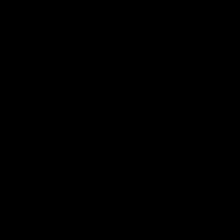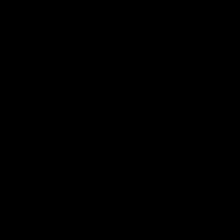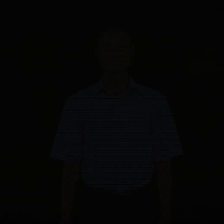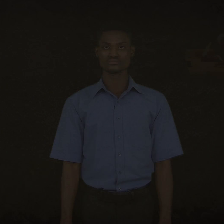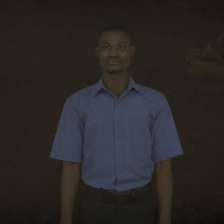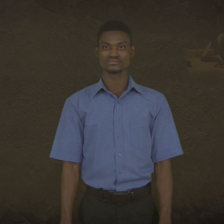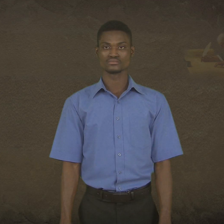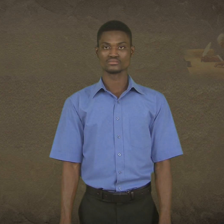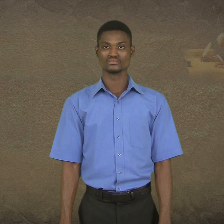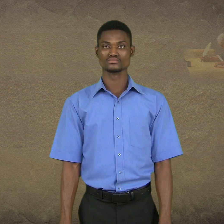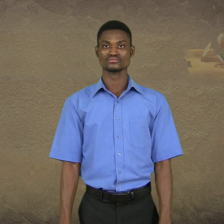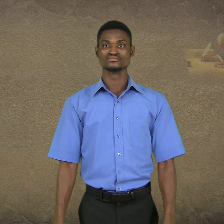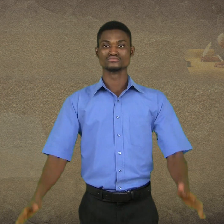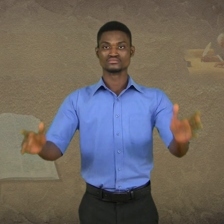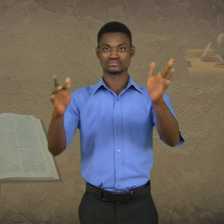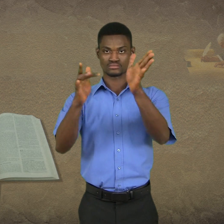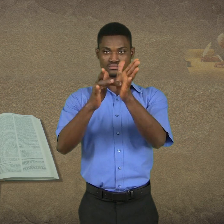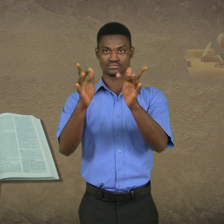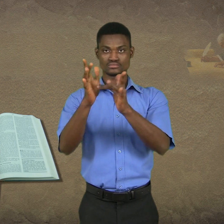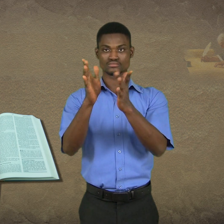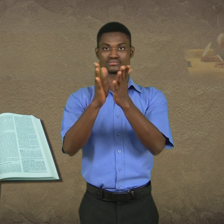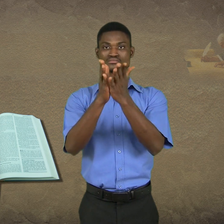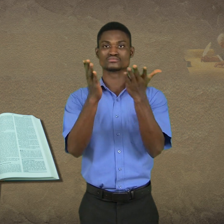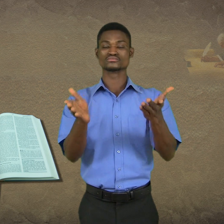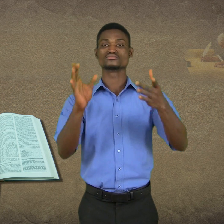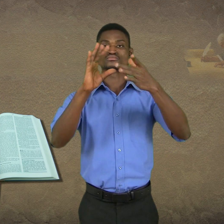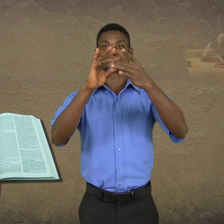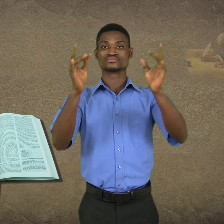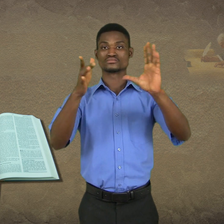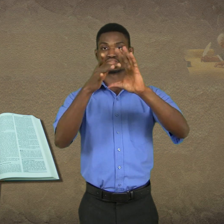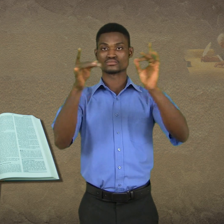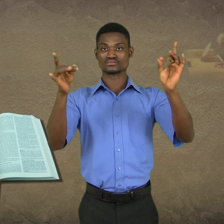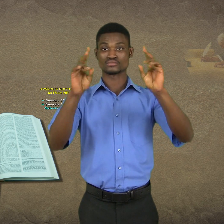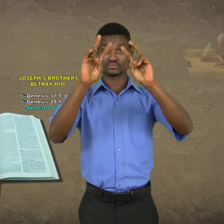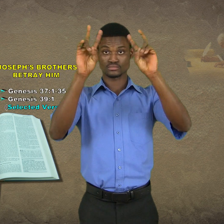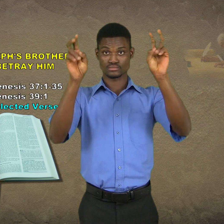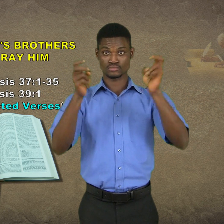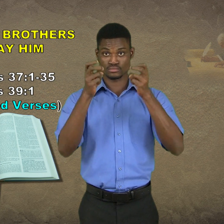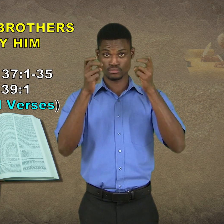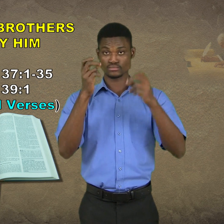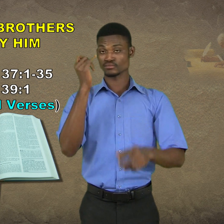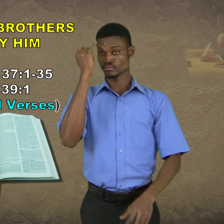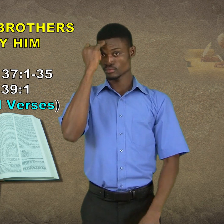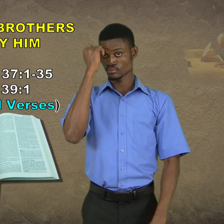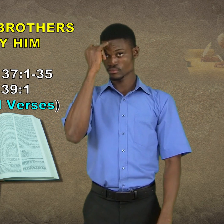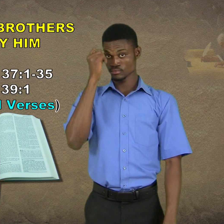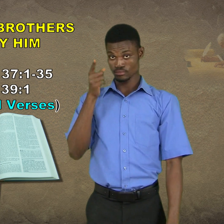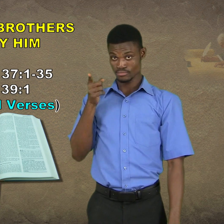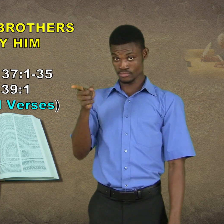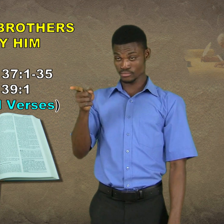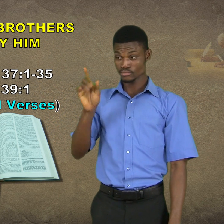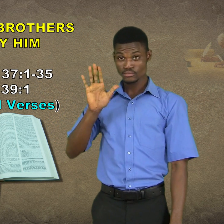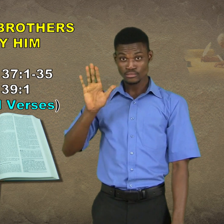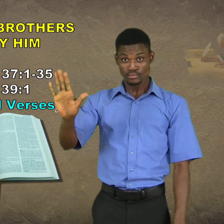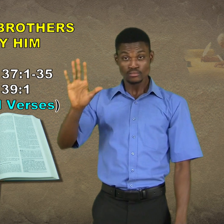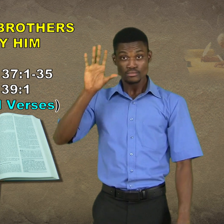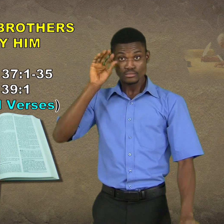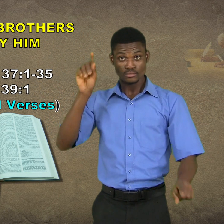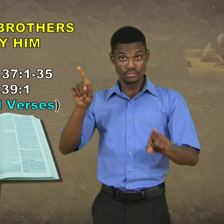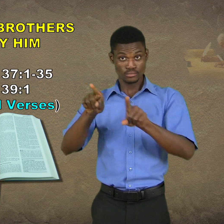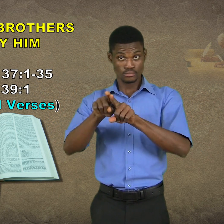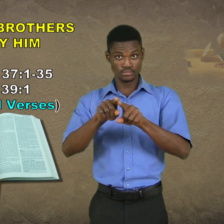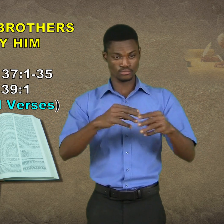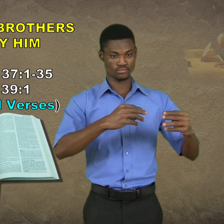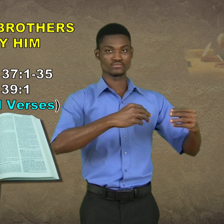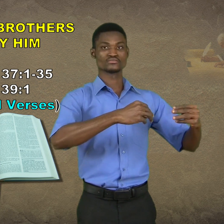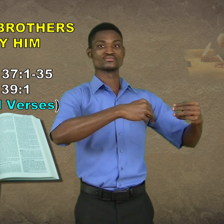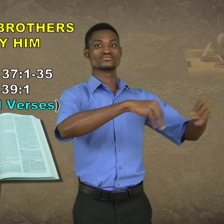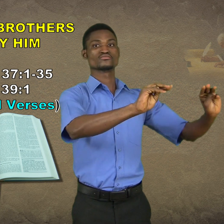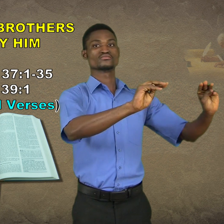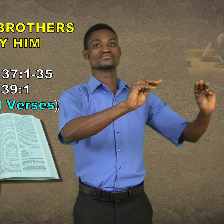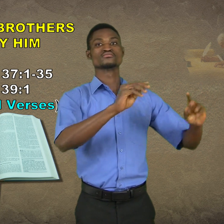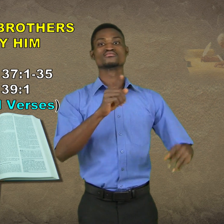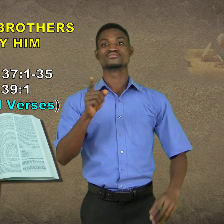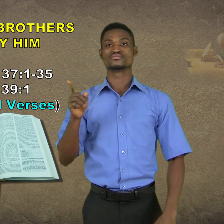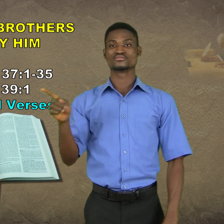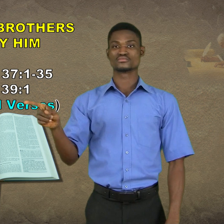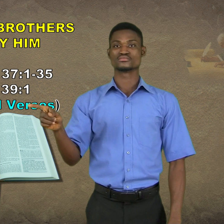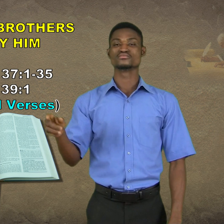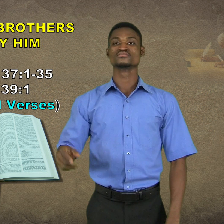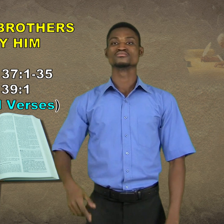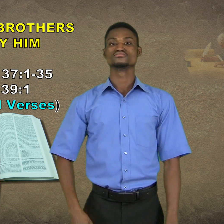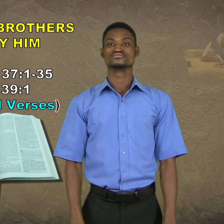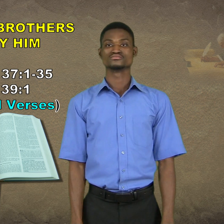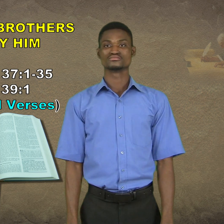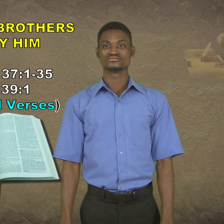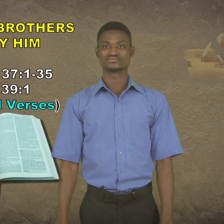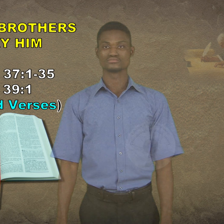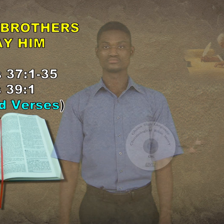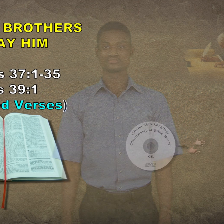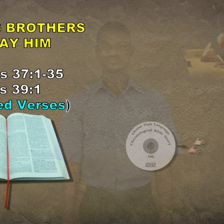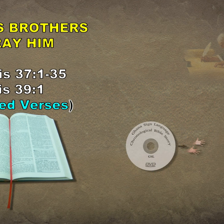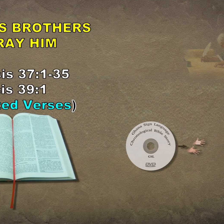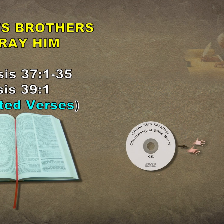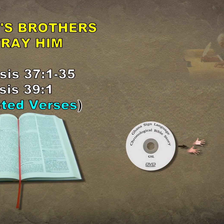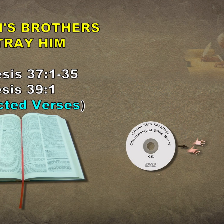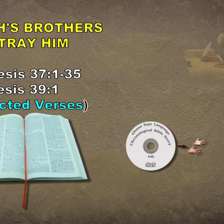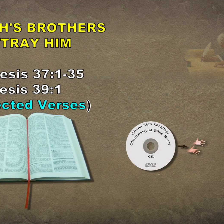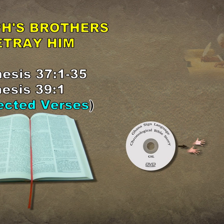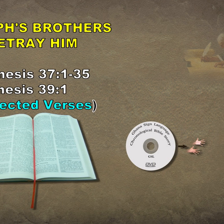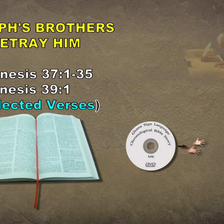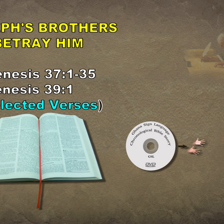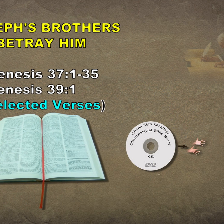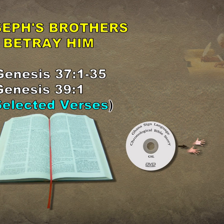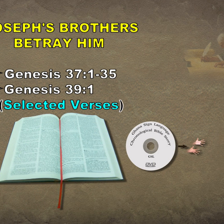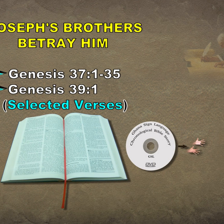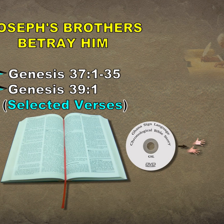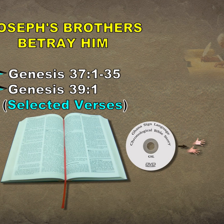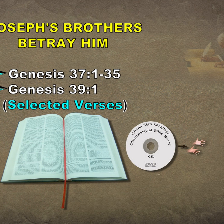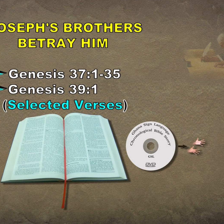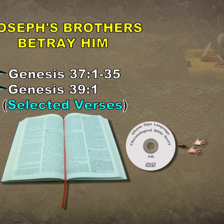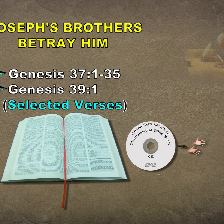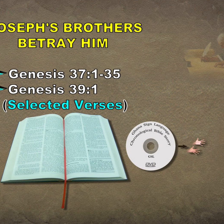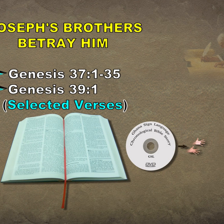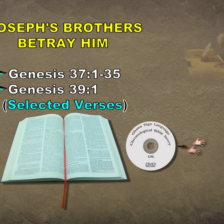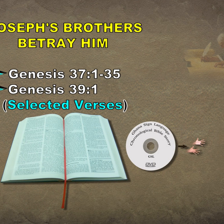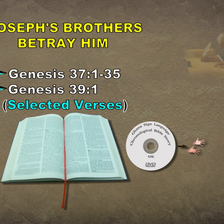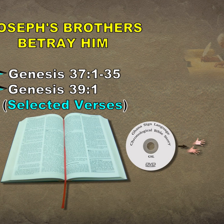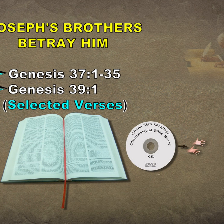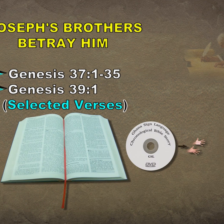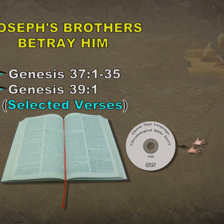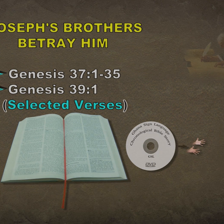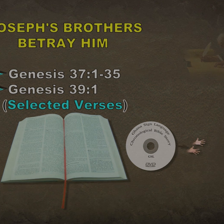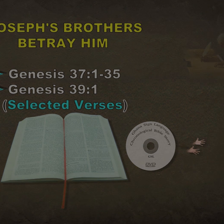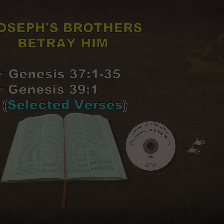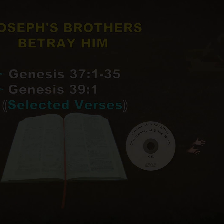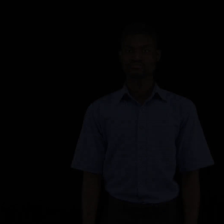Joseph's brothers betray him